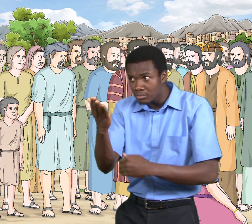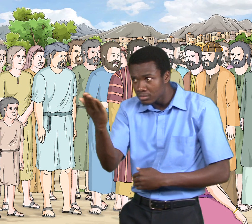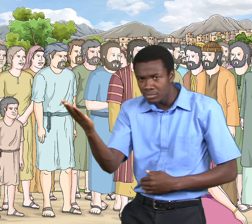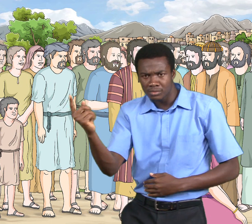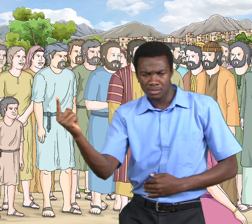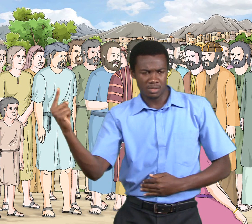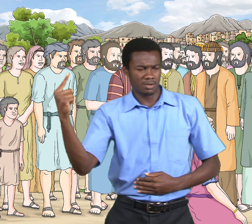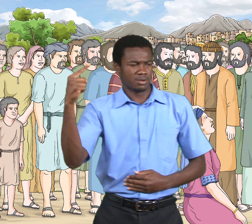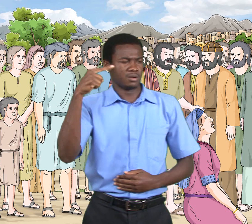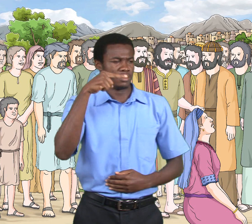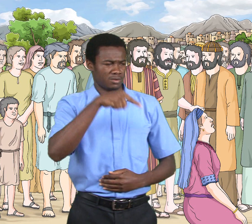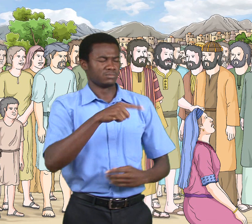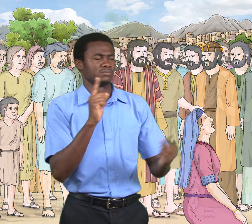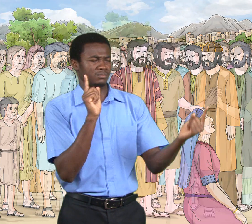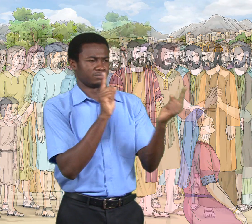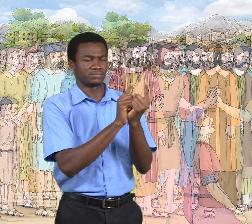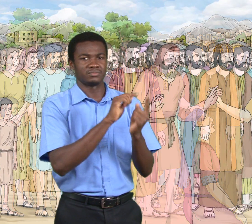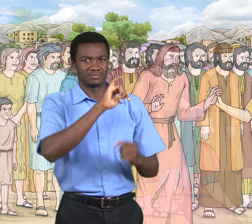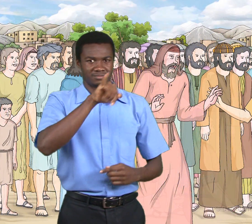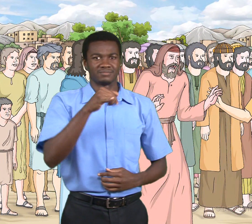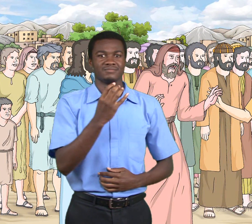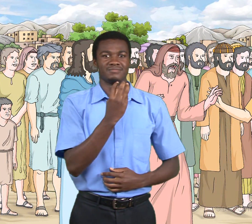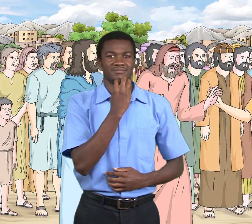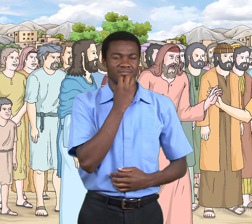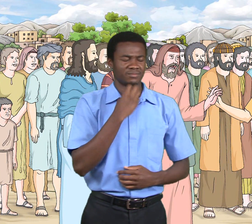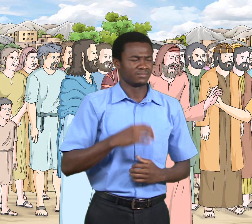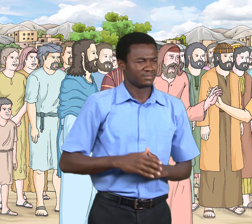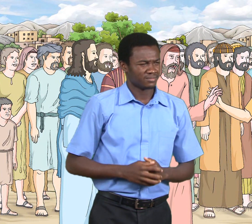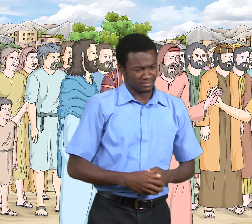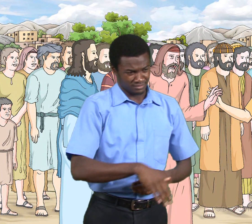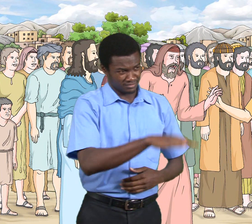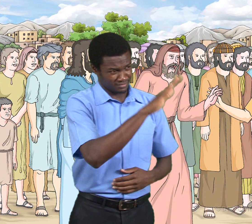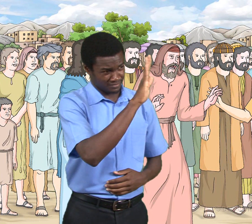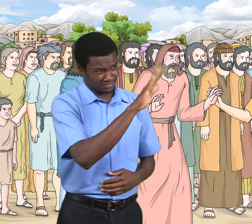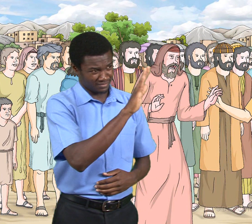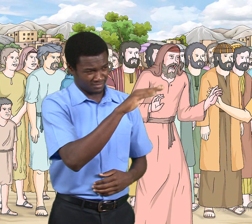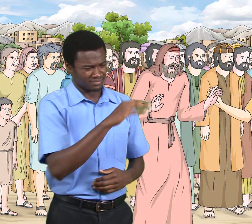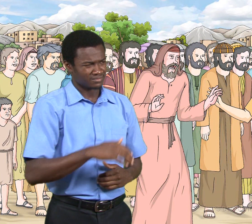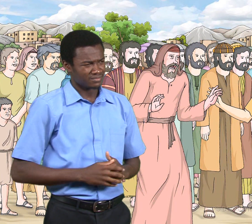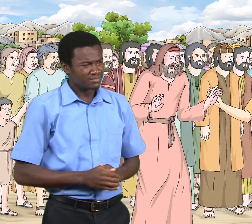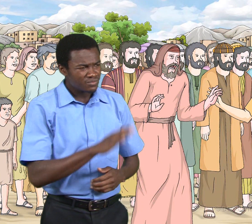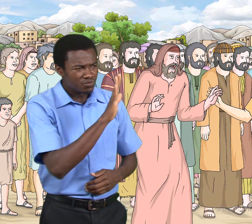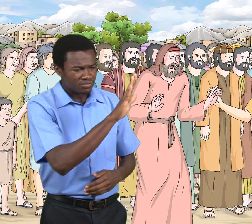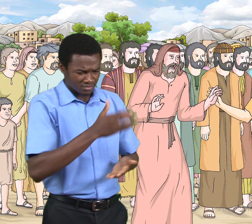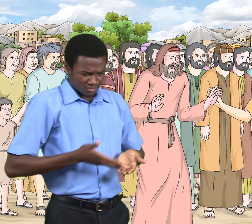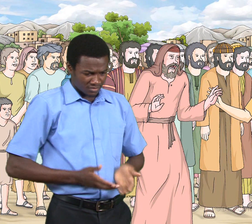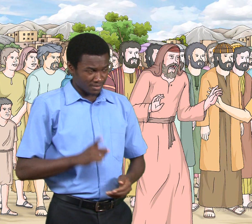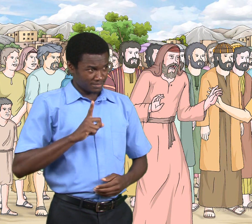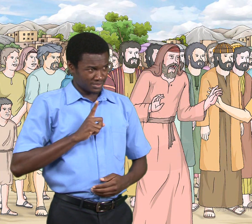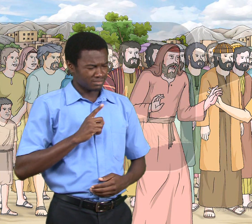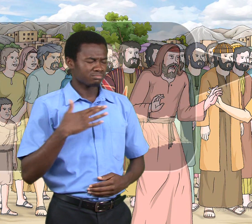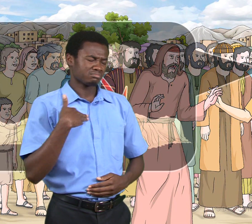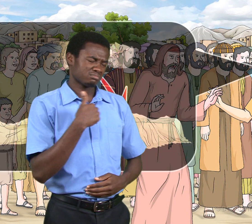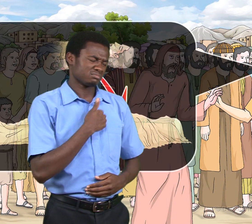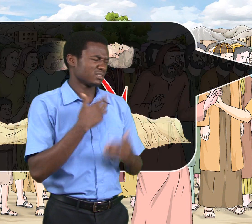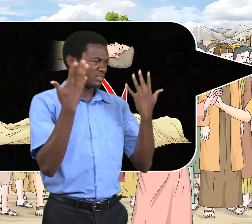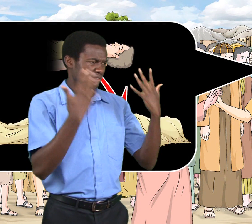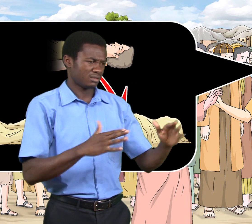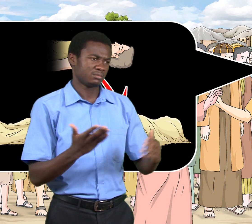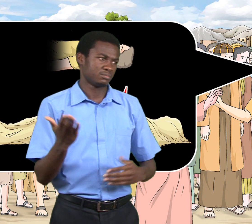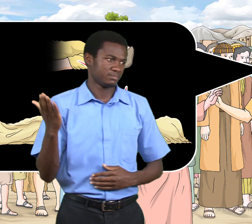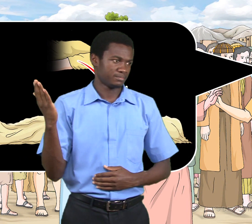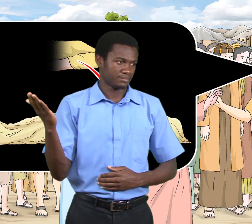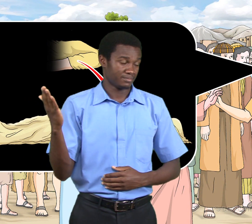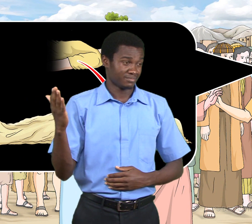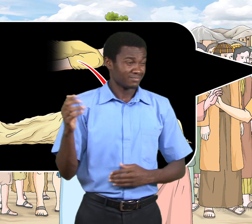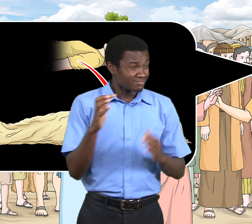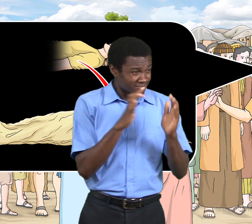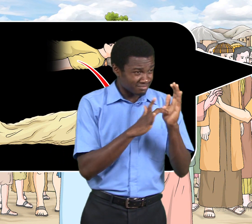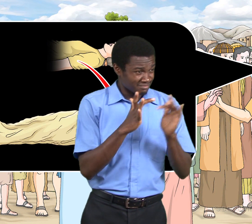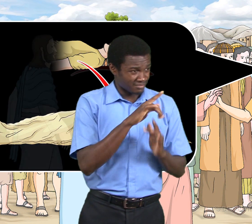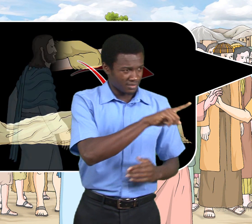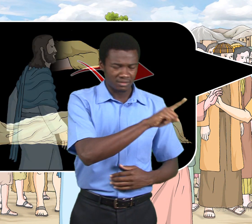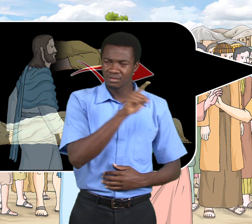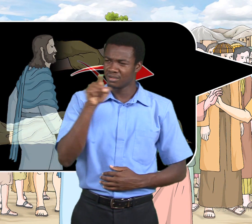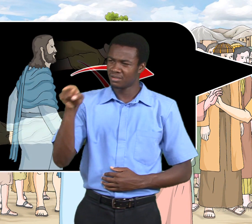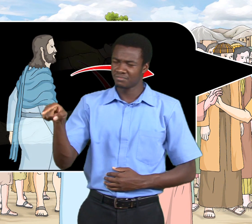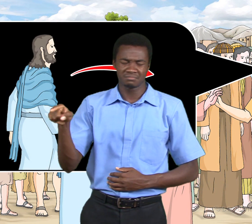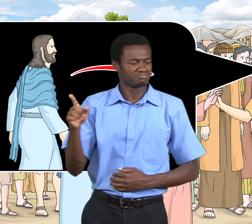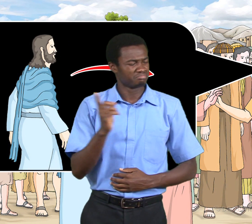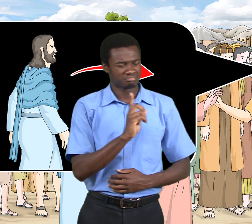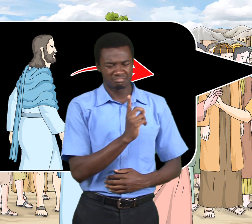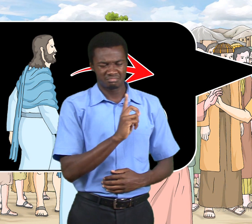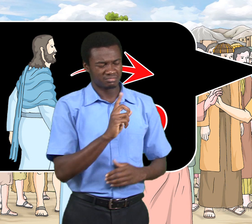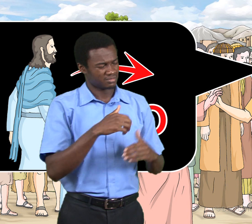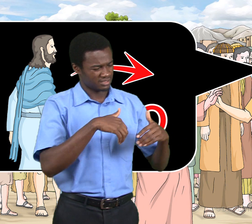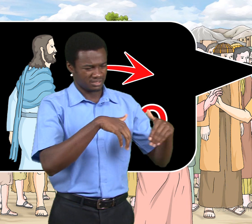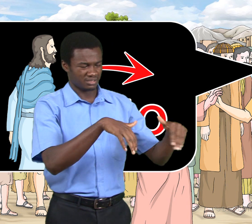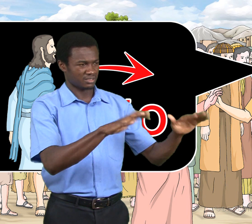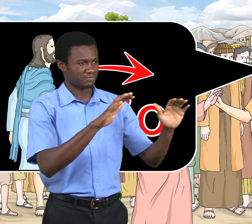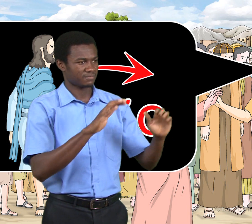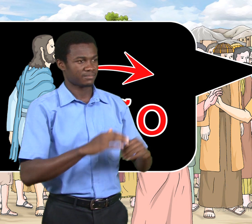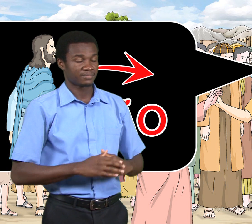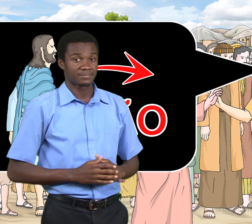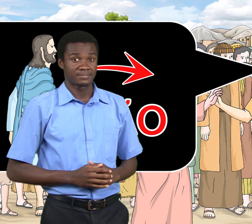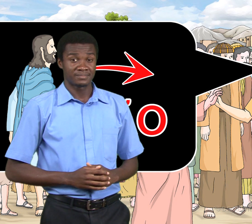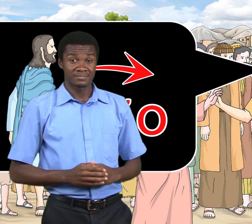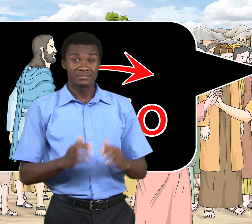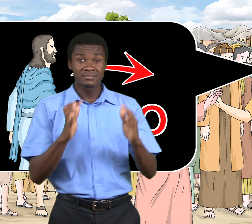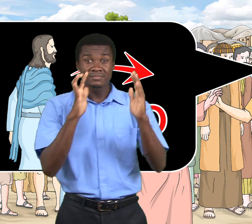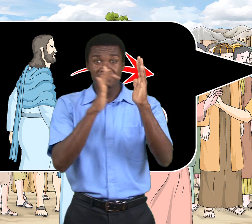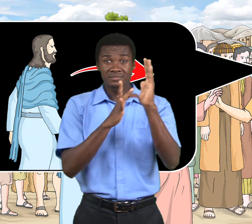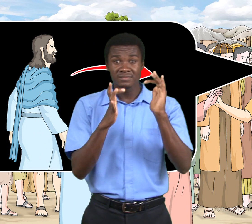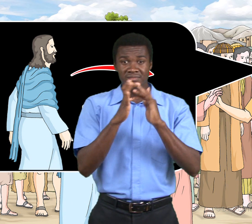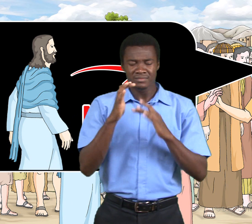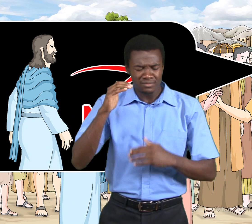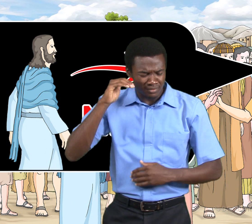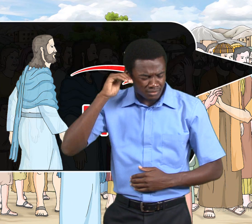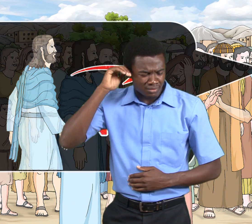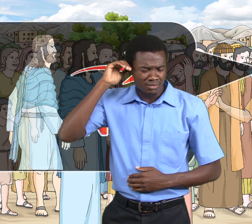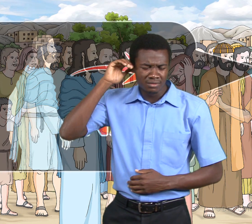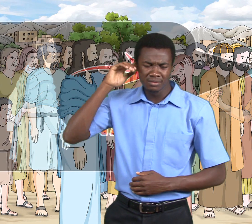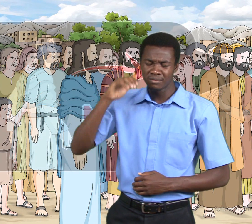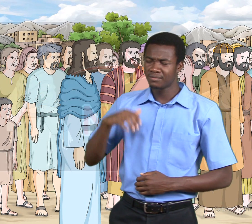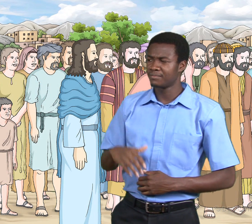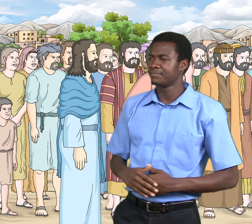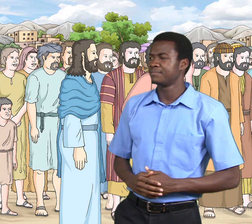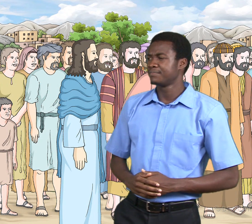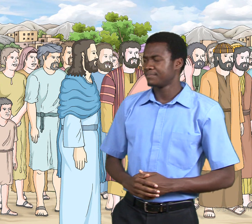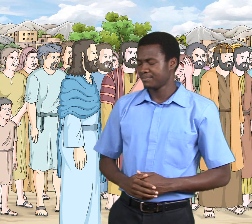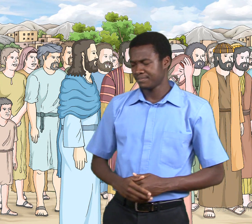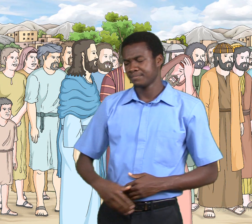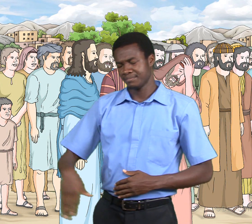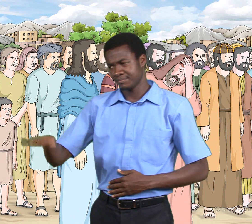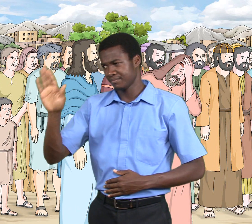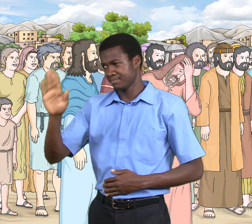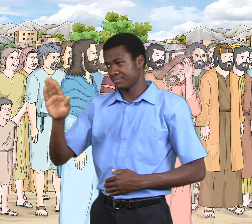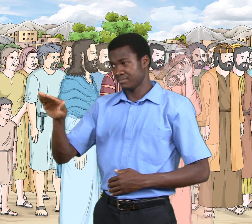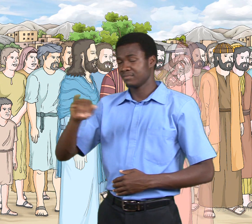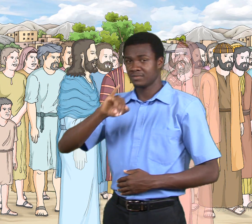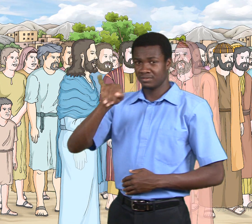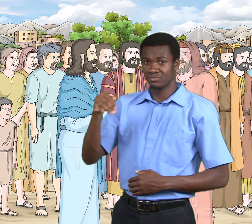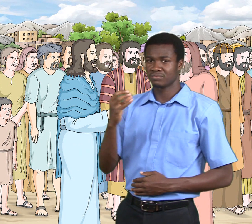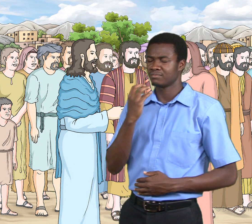While He was still speaking, messengers from the house of Jairus arrived and said, “Your daughter is dead; why bother the Teacher anymore?”